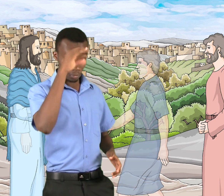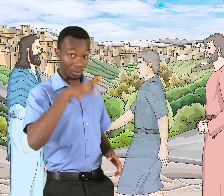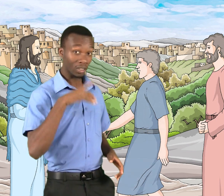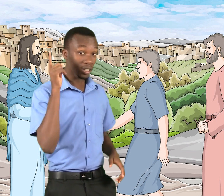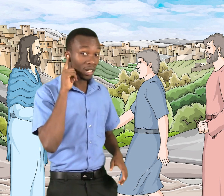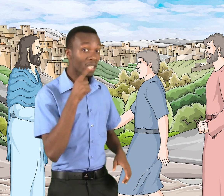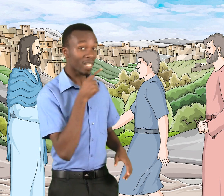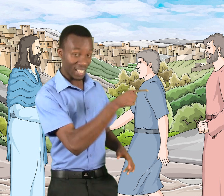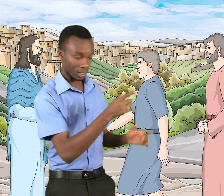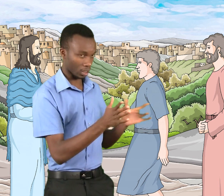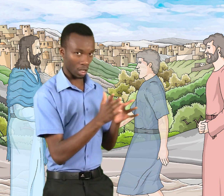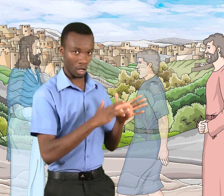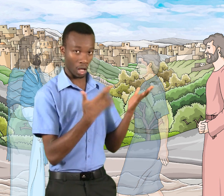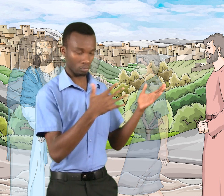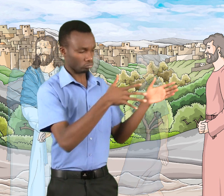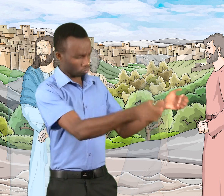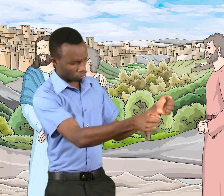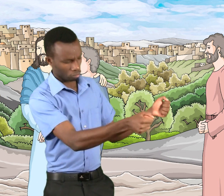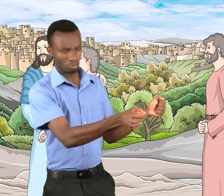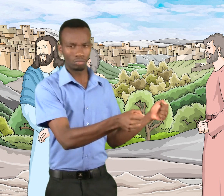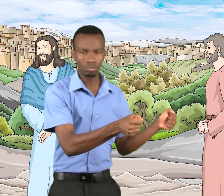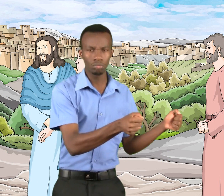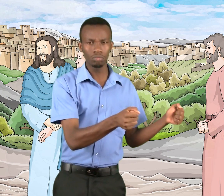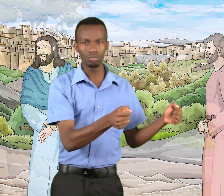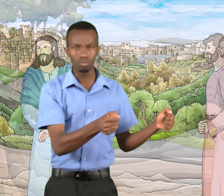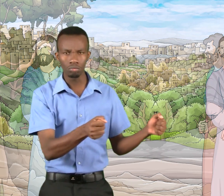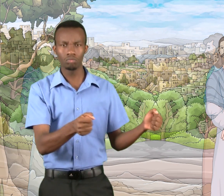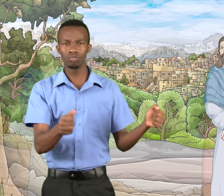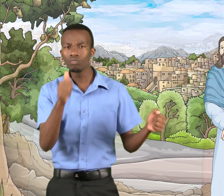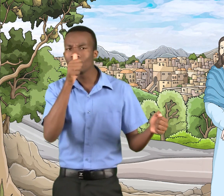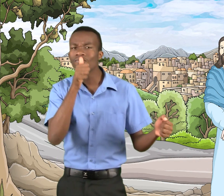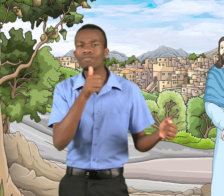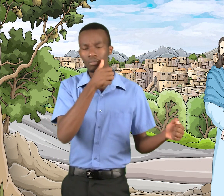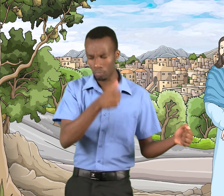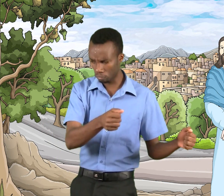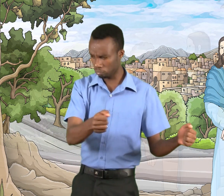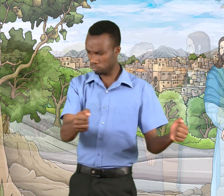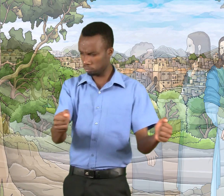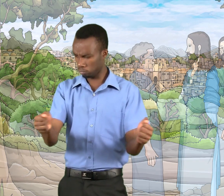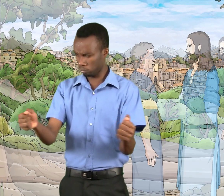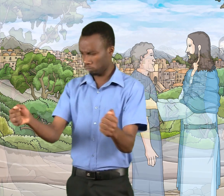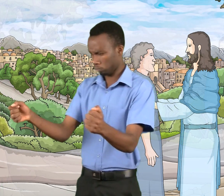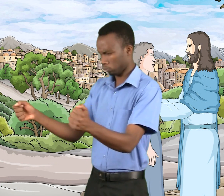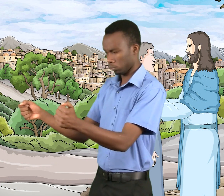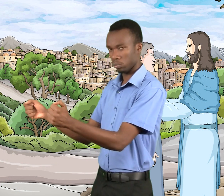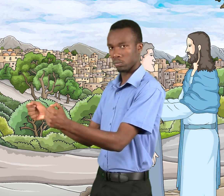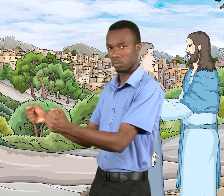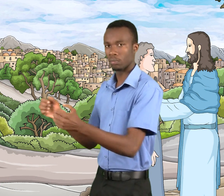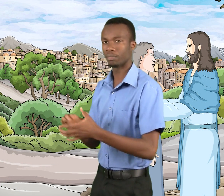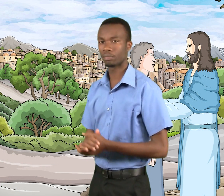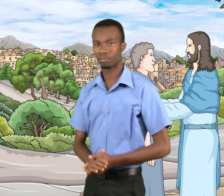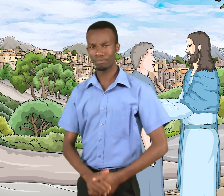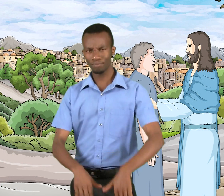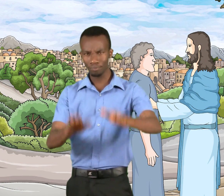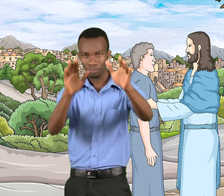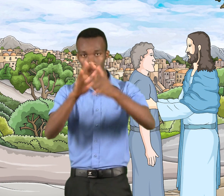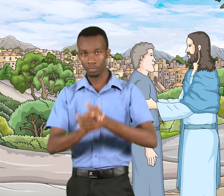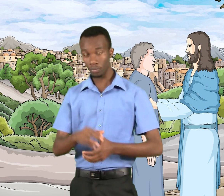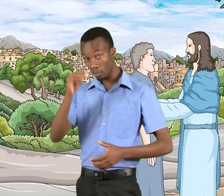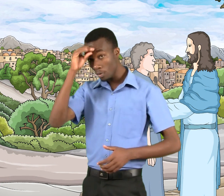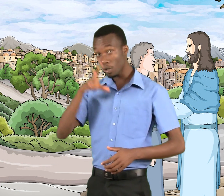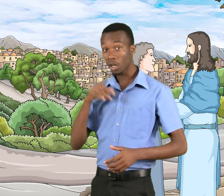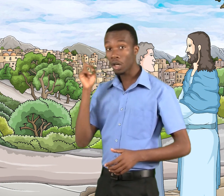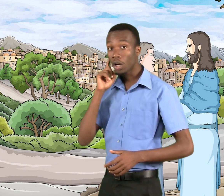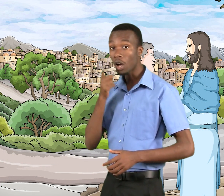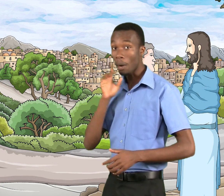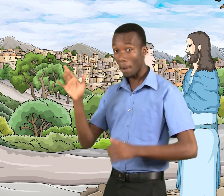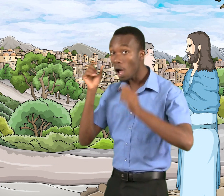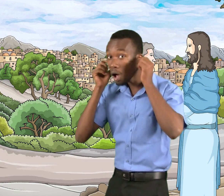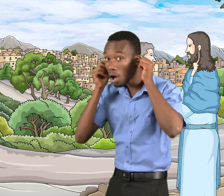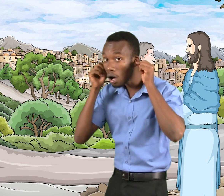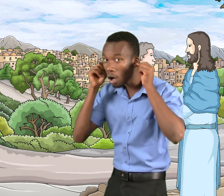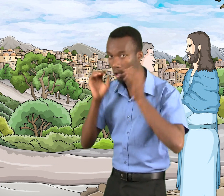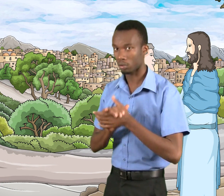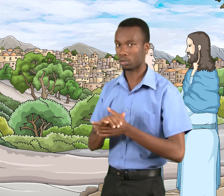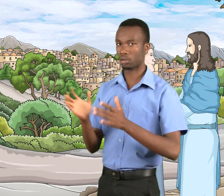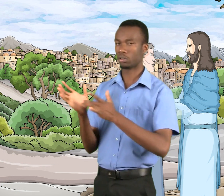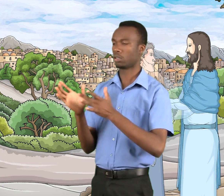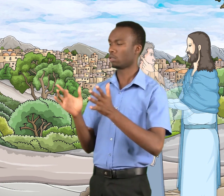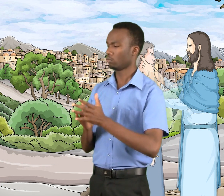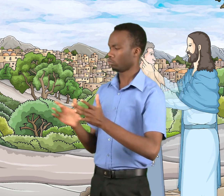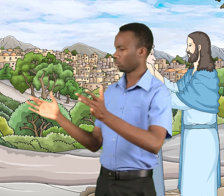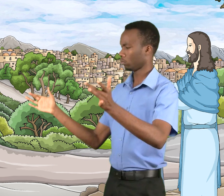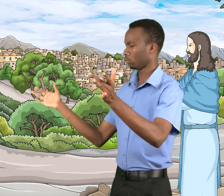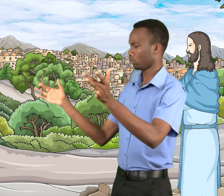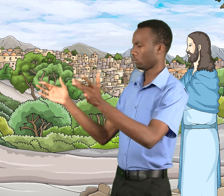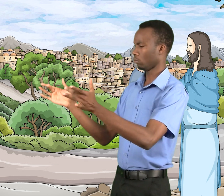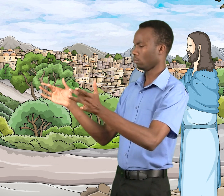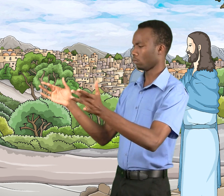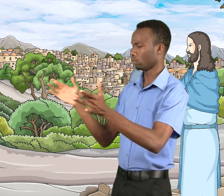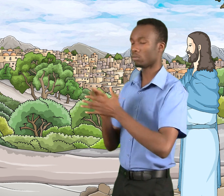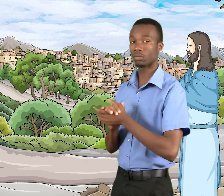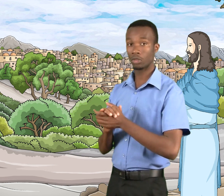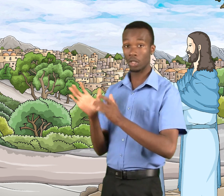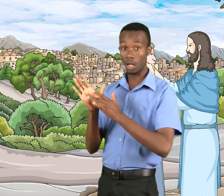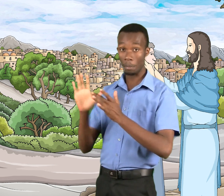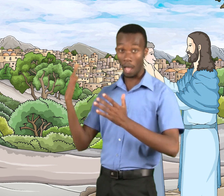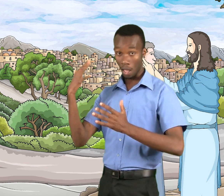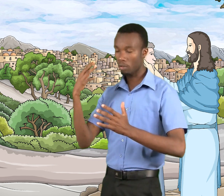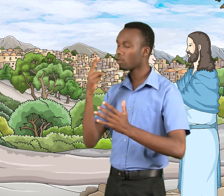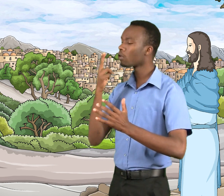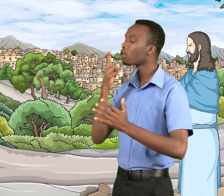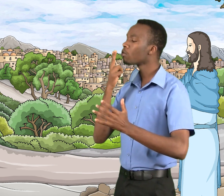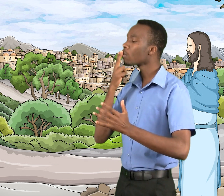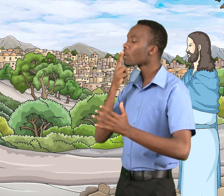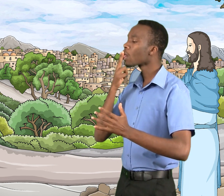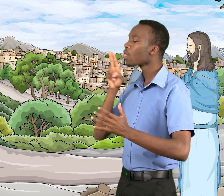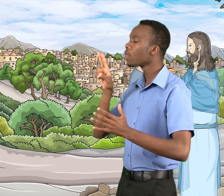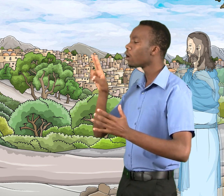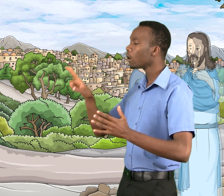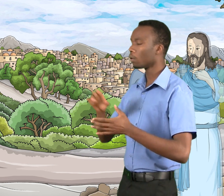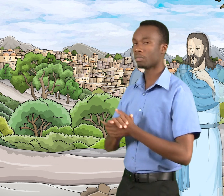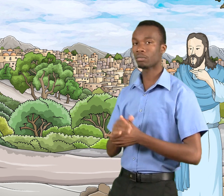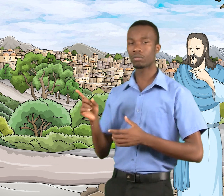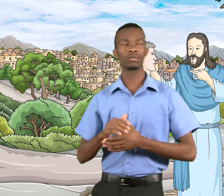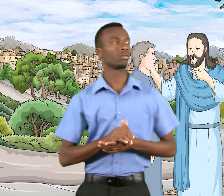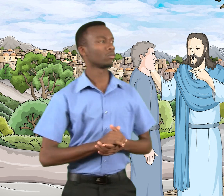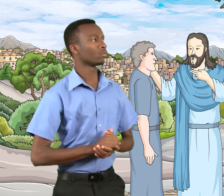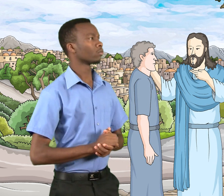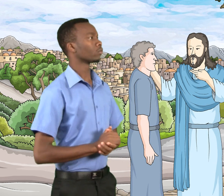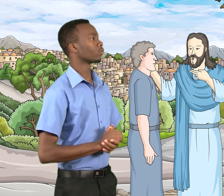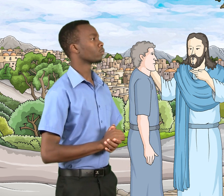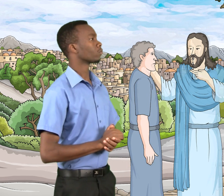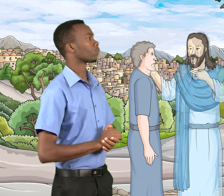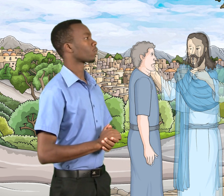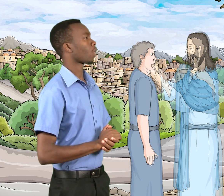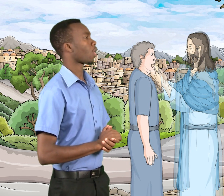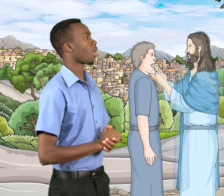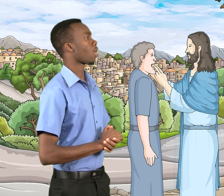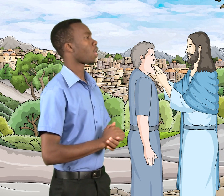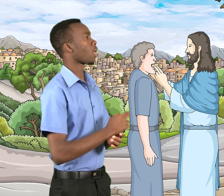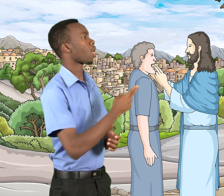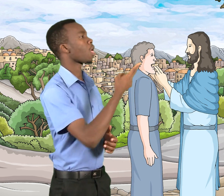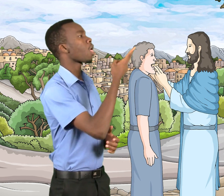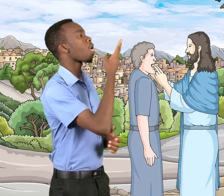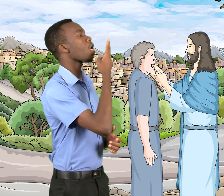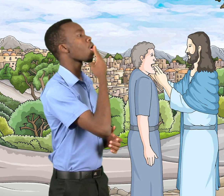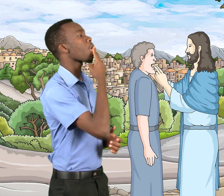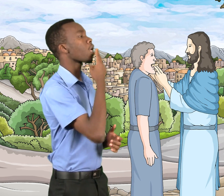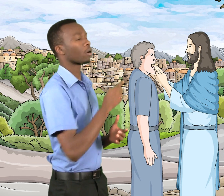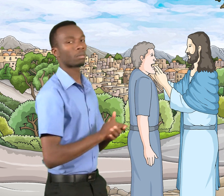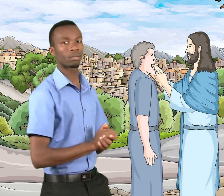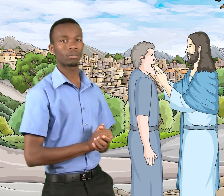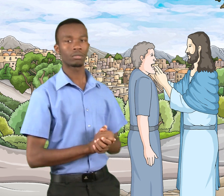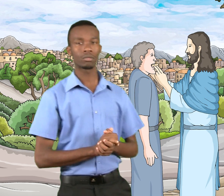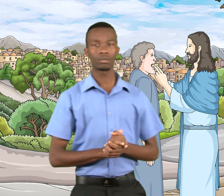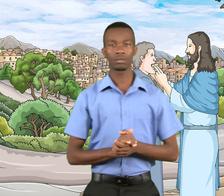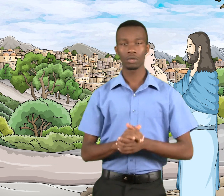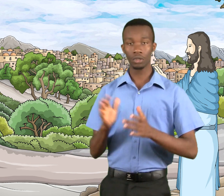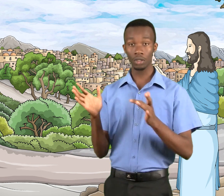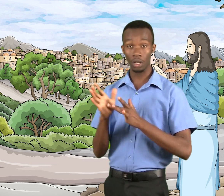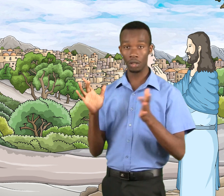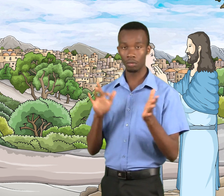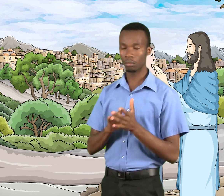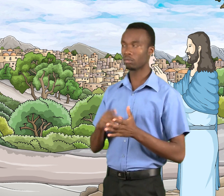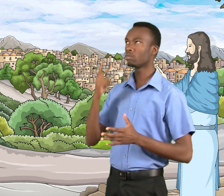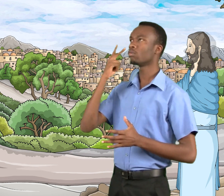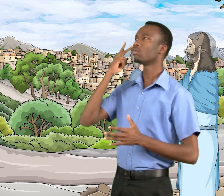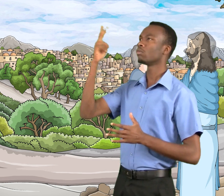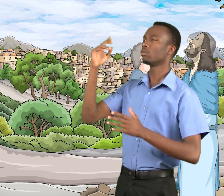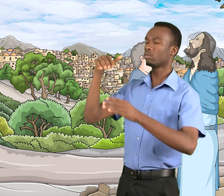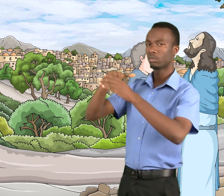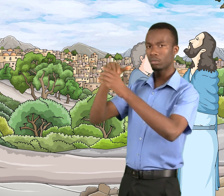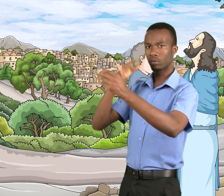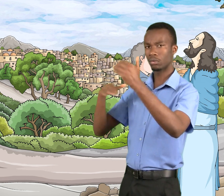So Jesus took him aside privately, away from the crowd, and put His fingers into the man’s ears. Then He spit and touched the man’s tongue.